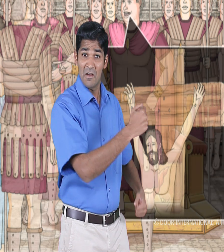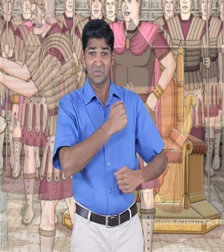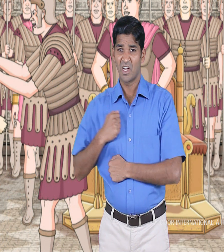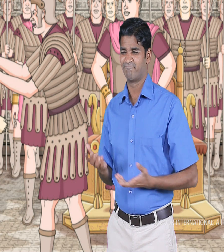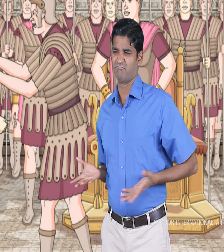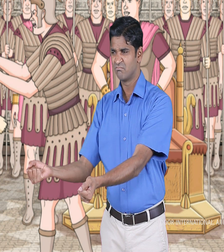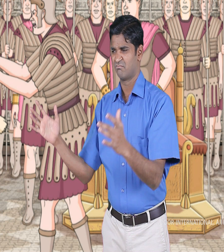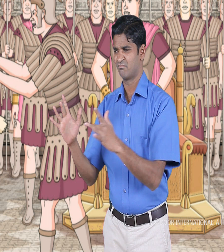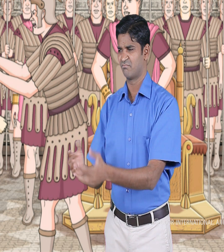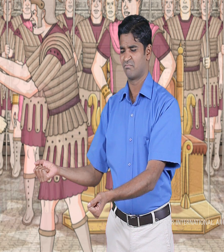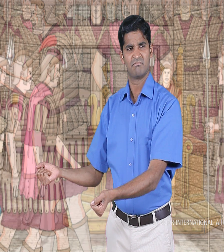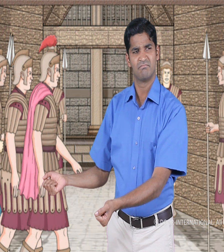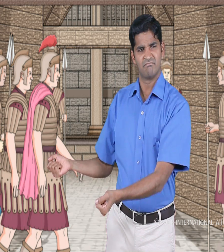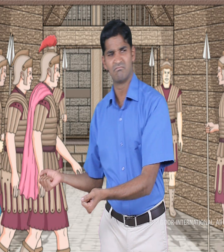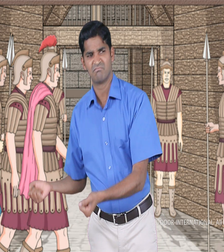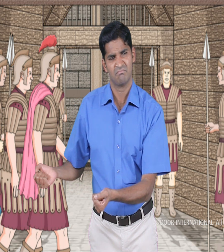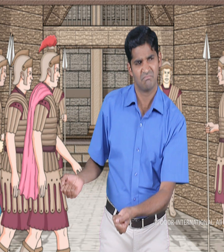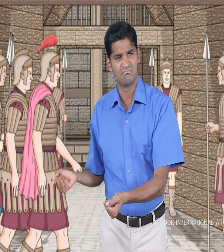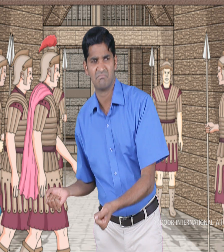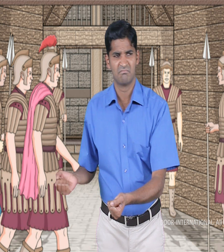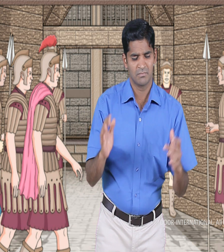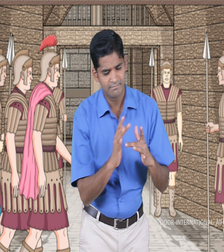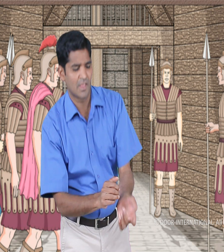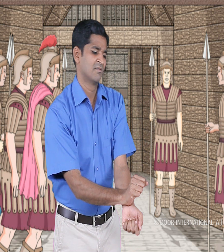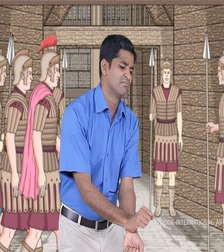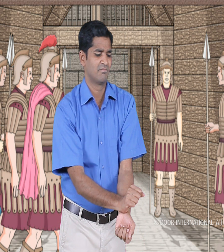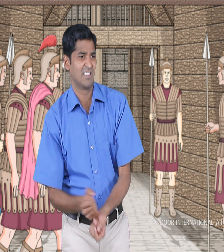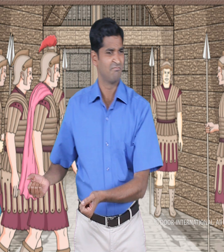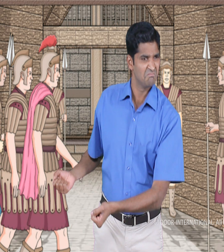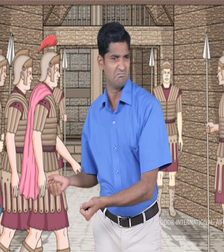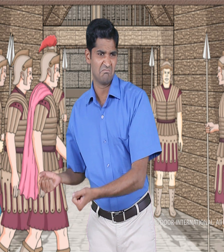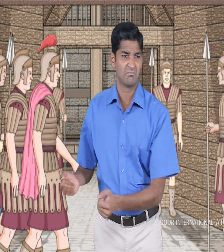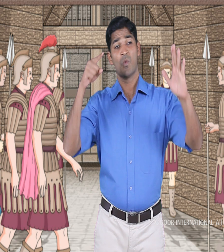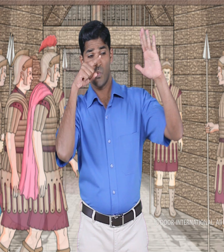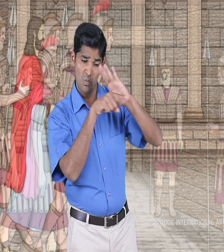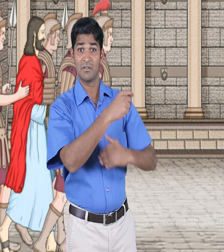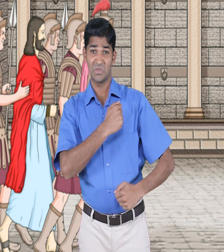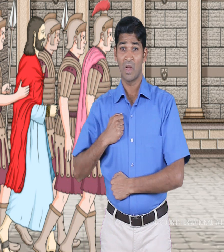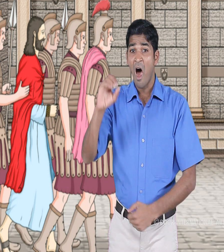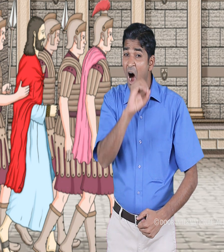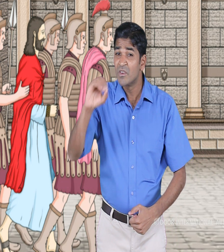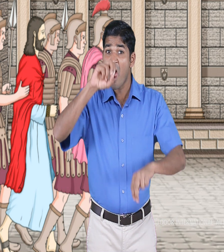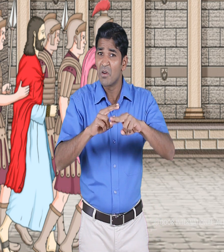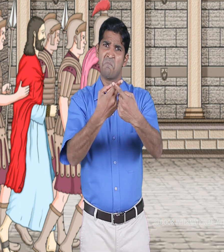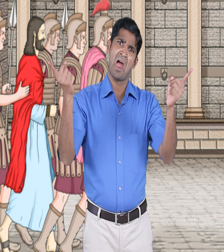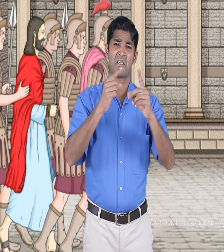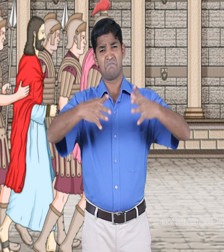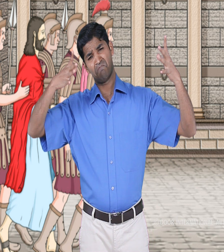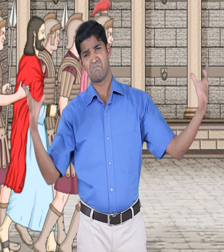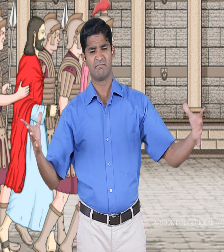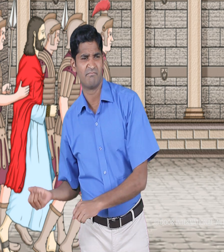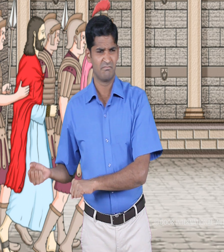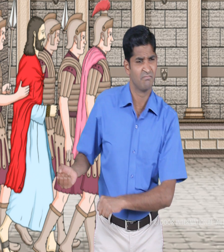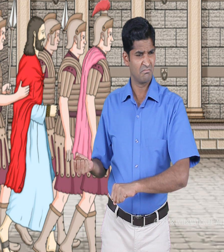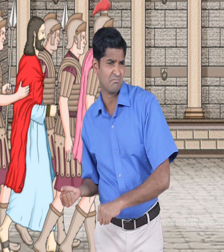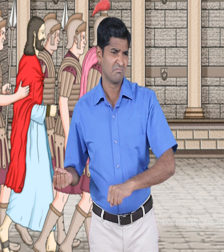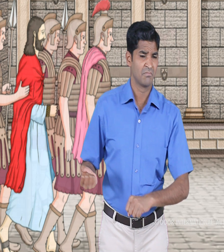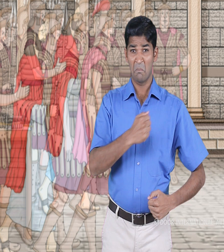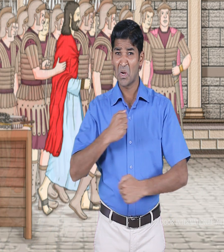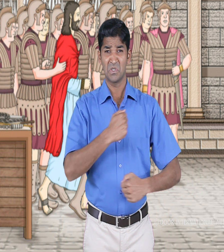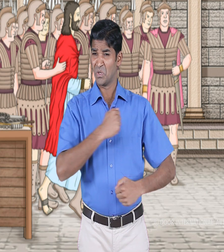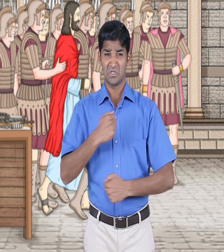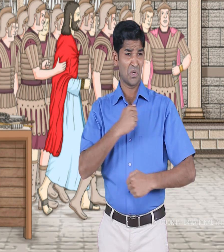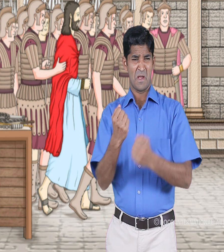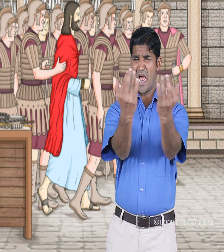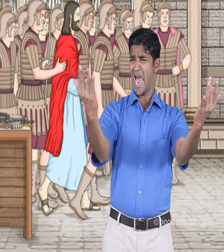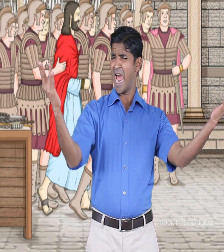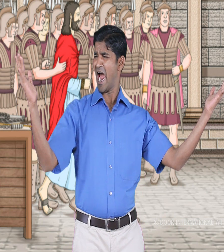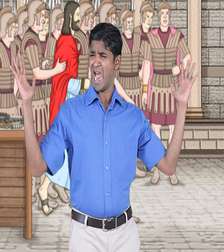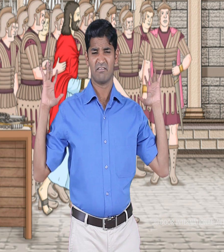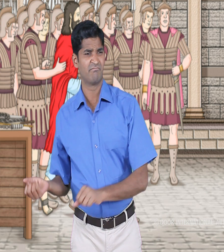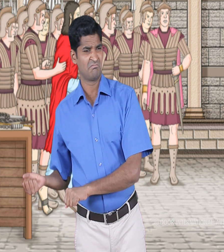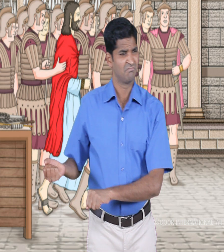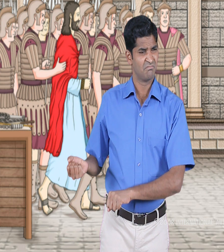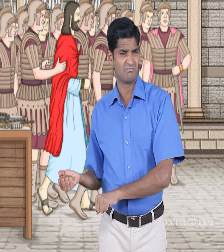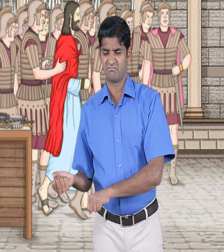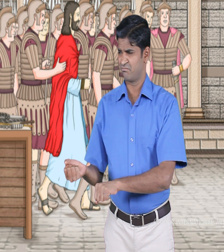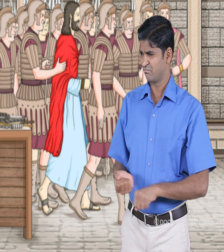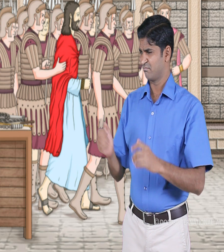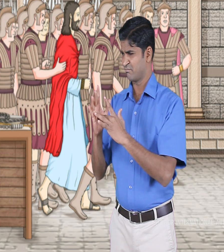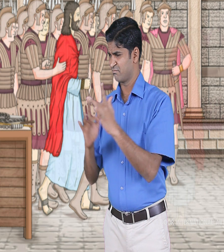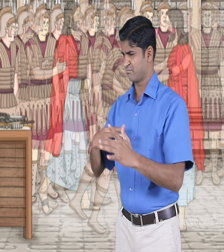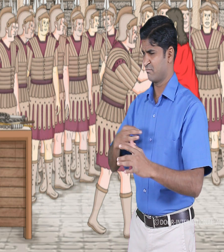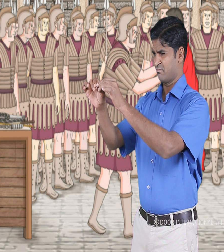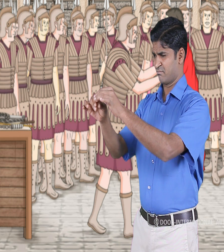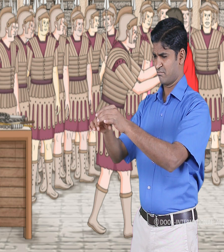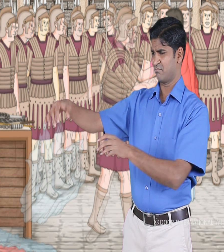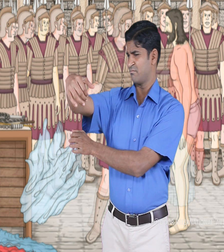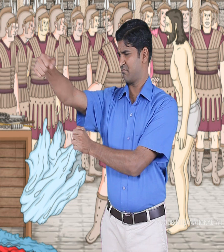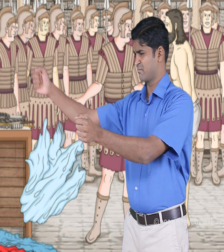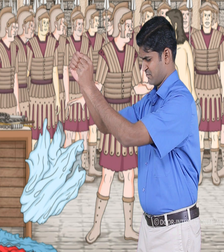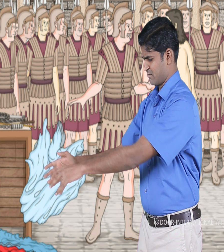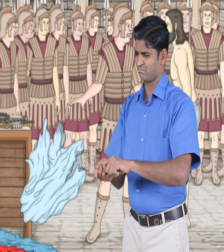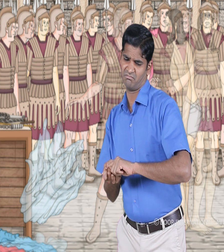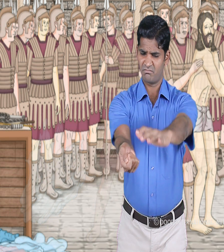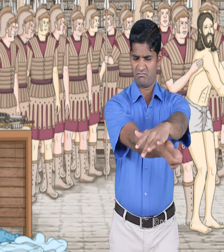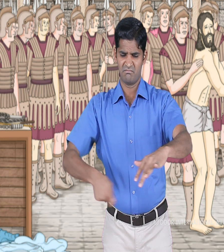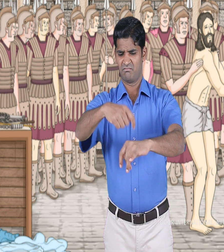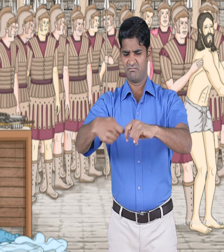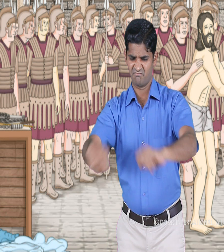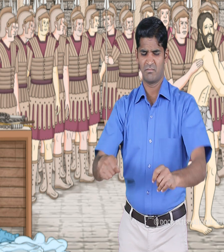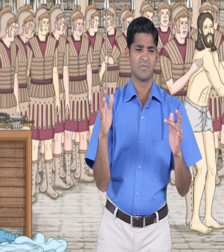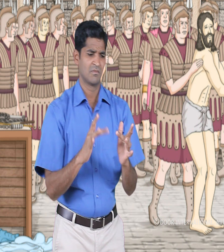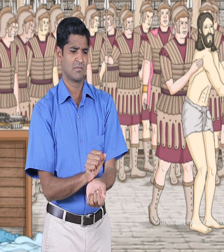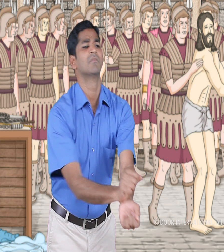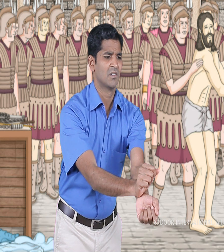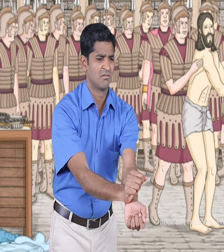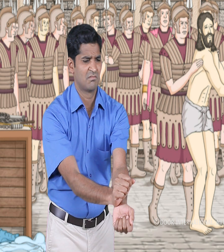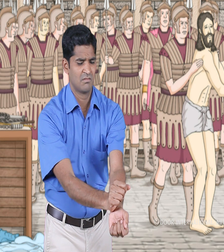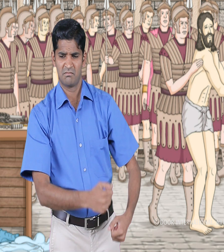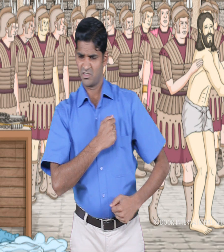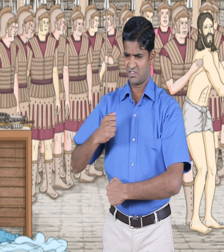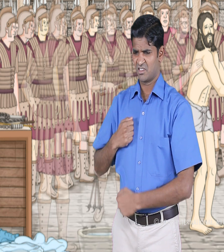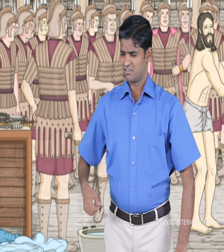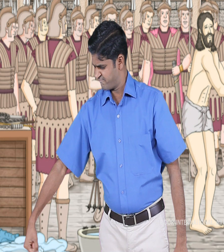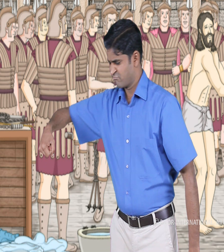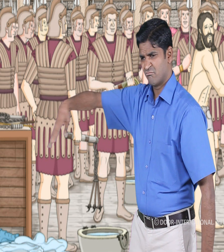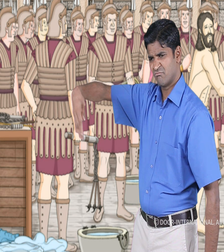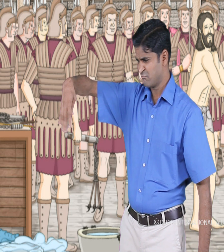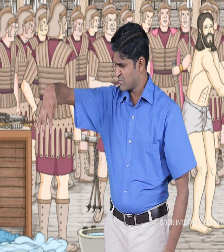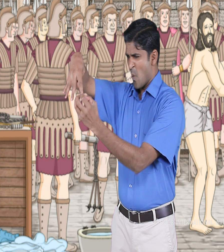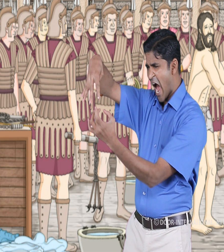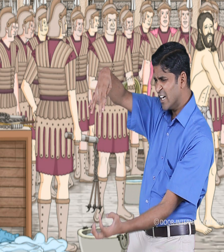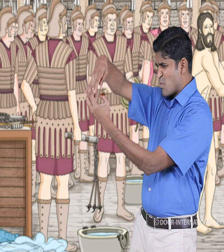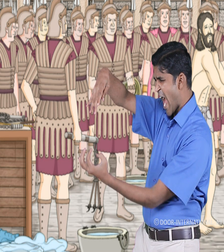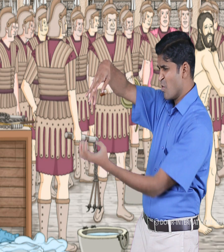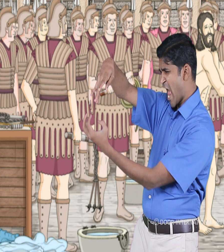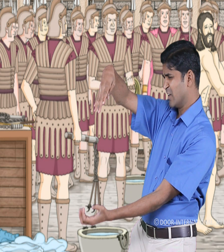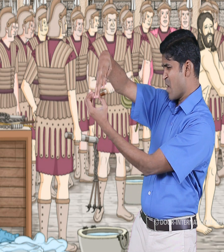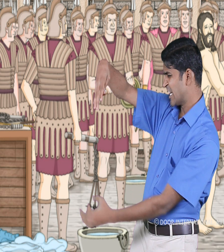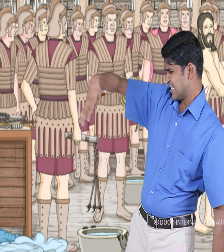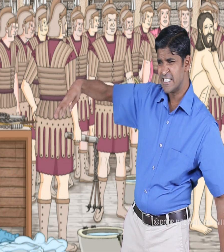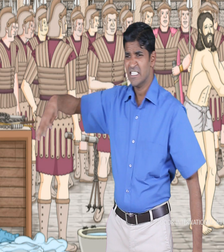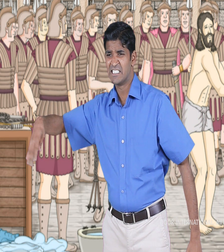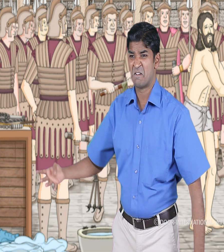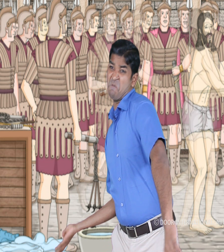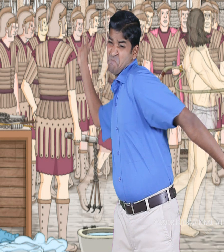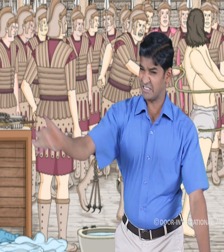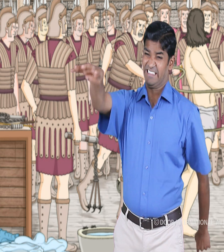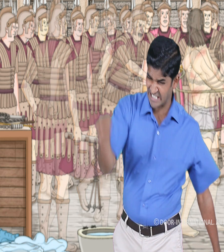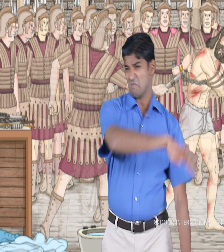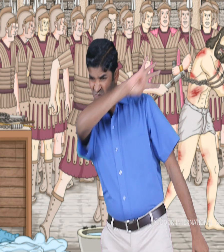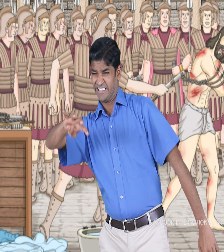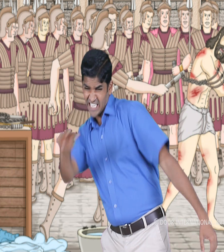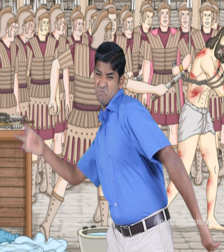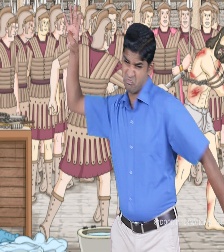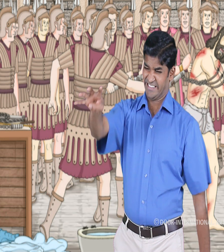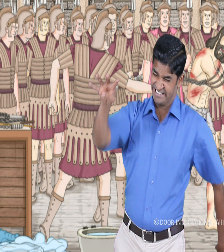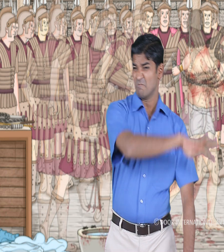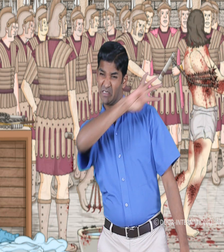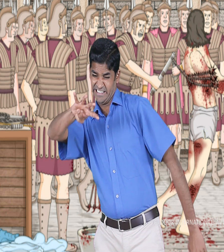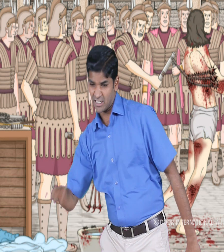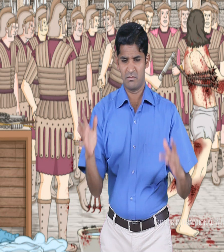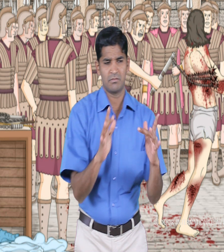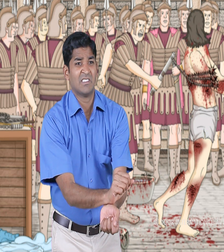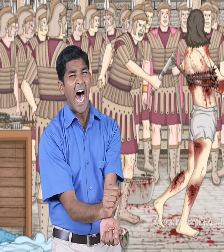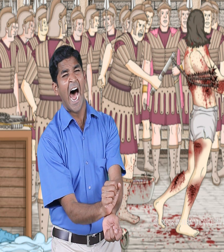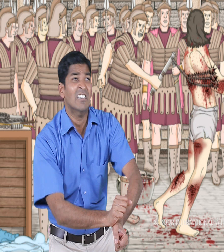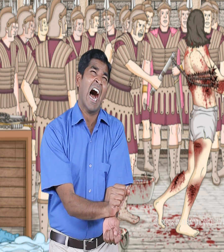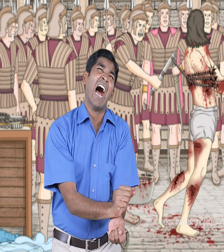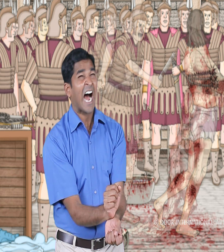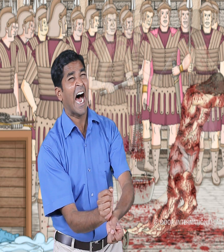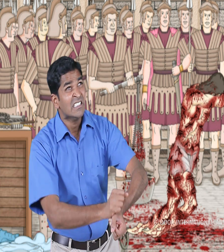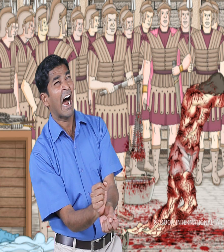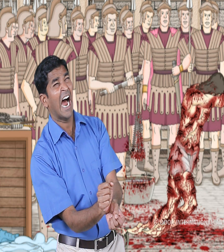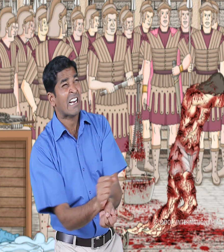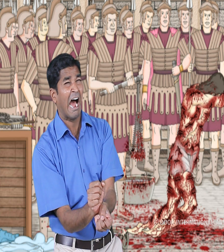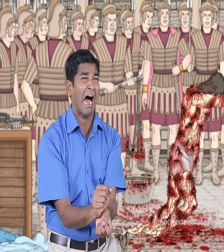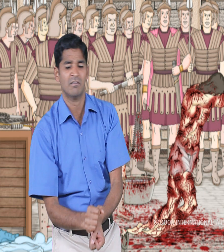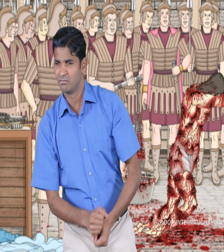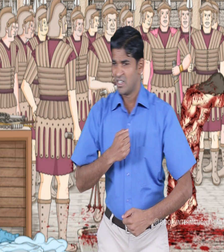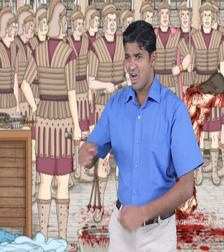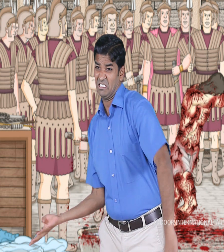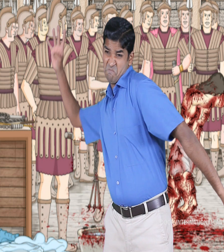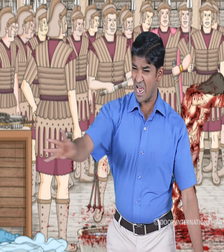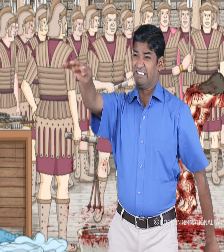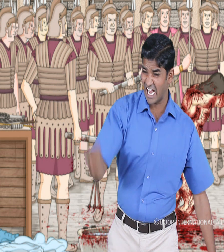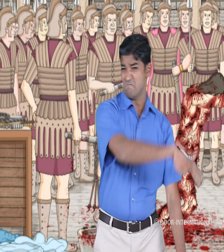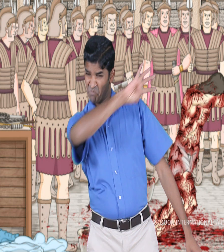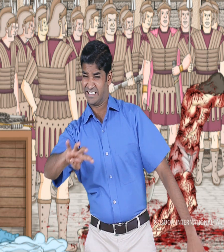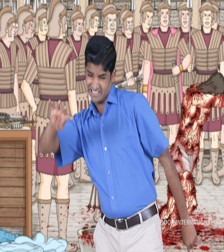Then the governor’s soldiers took Jesus into the Praetorium and gathered the whole company around Him.